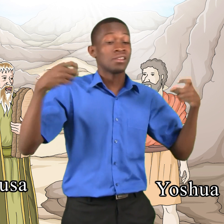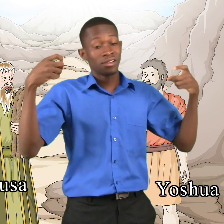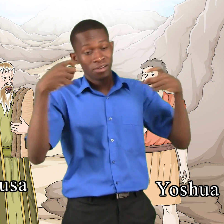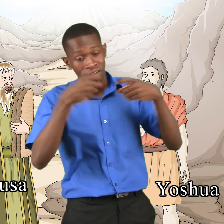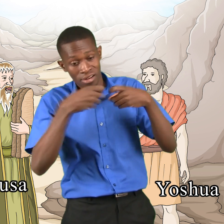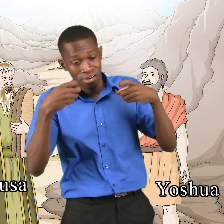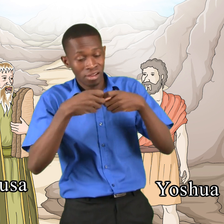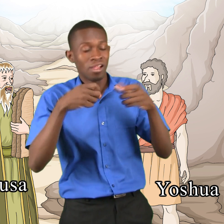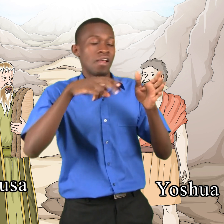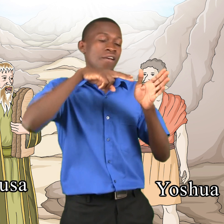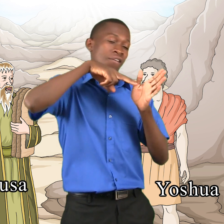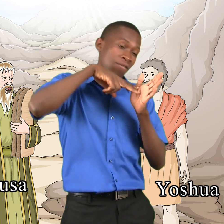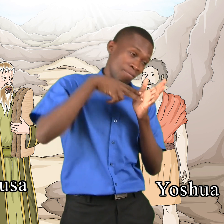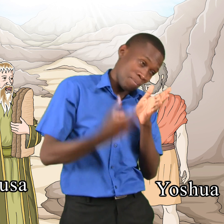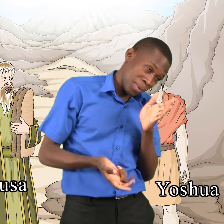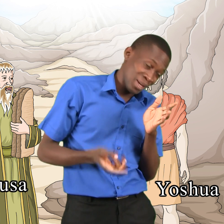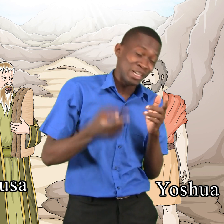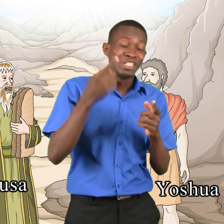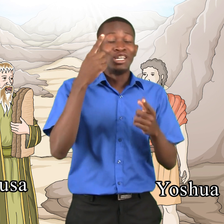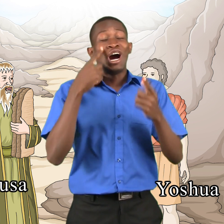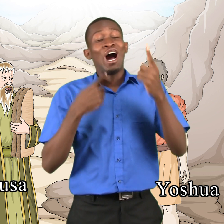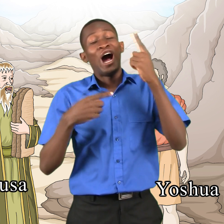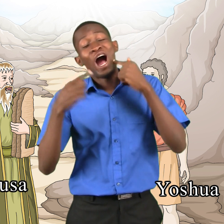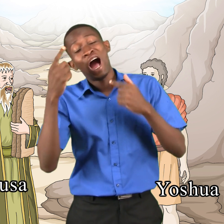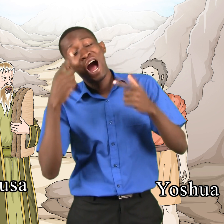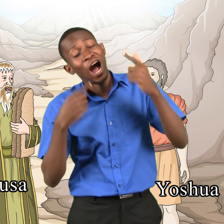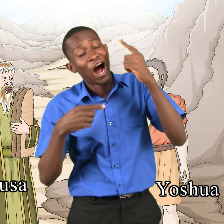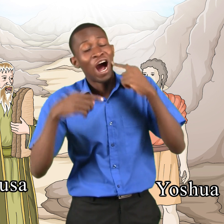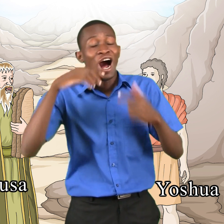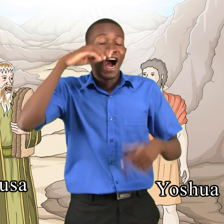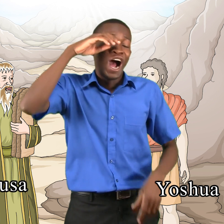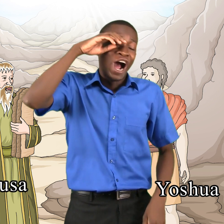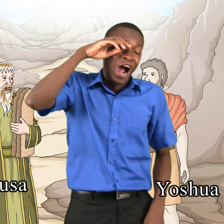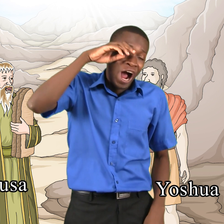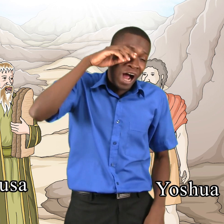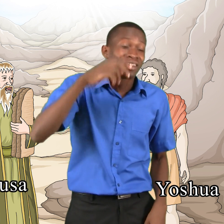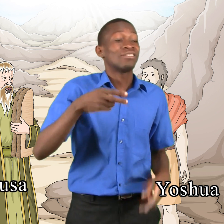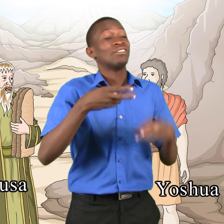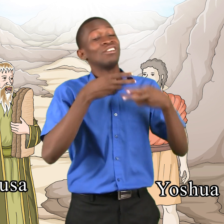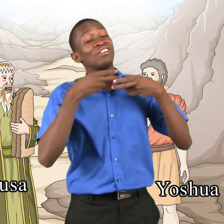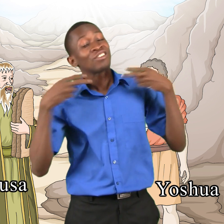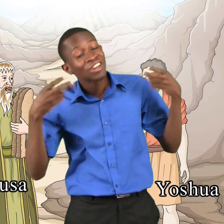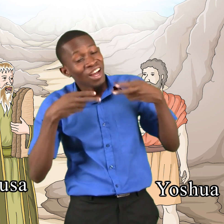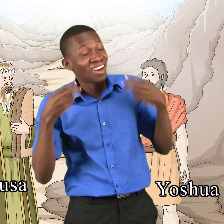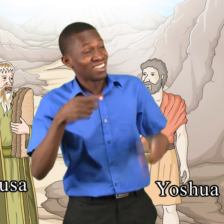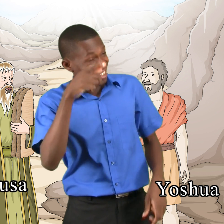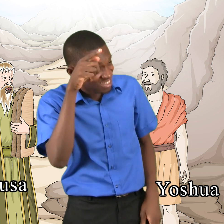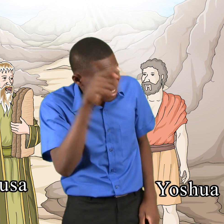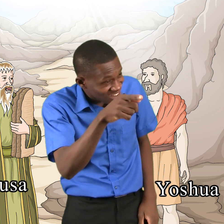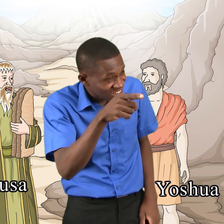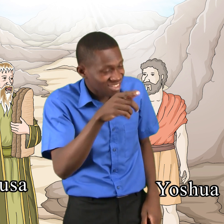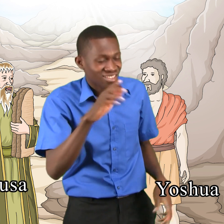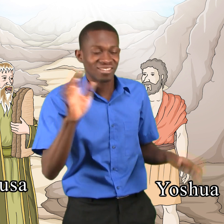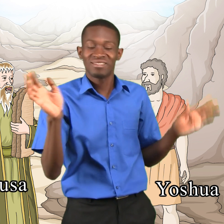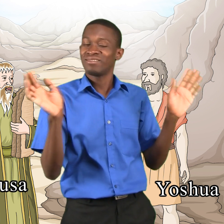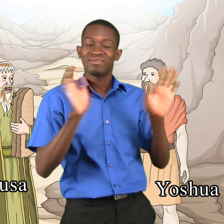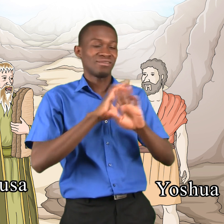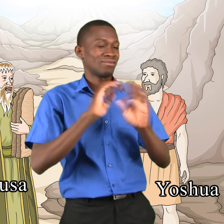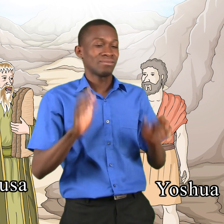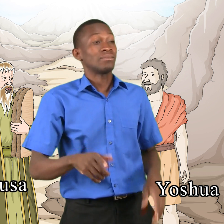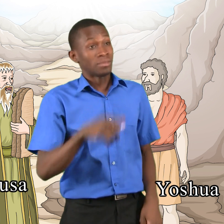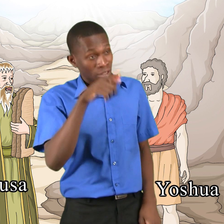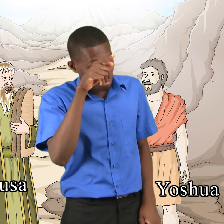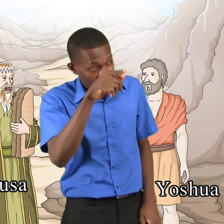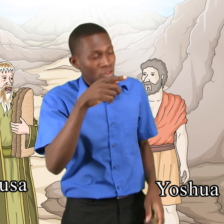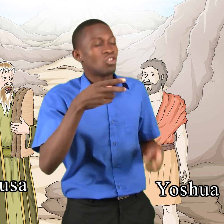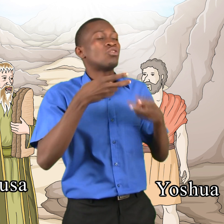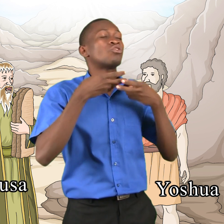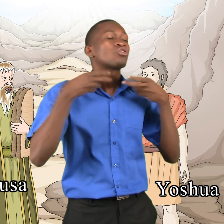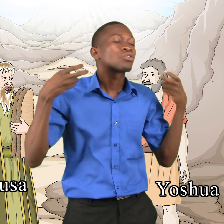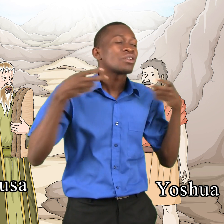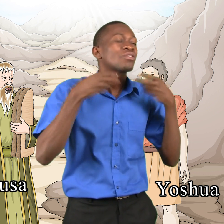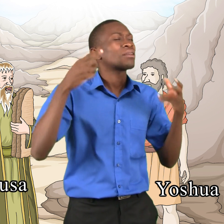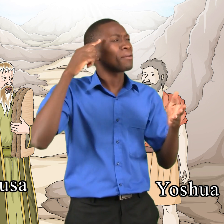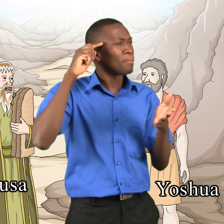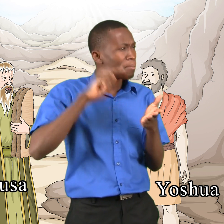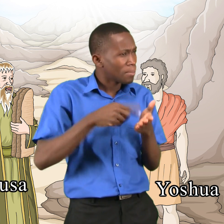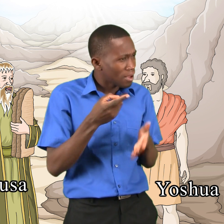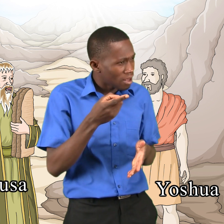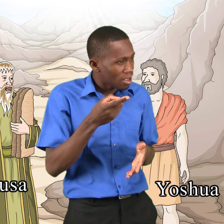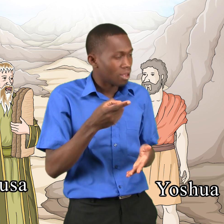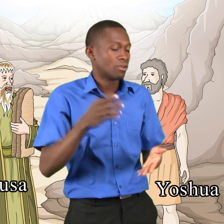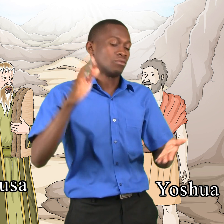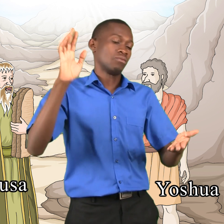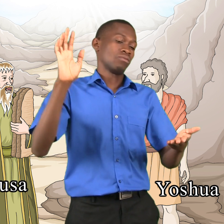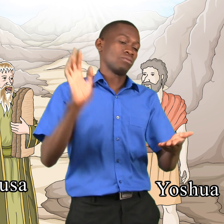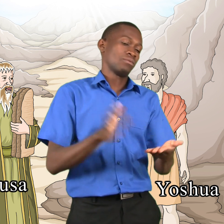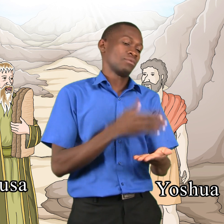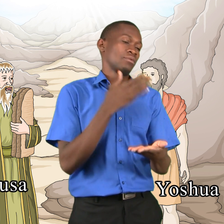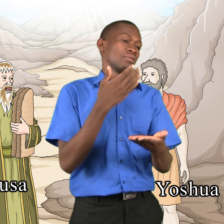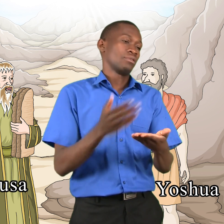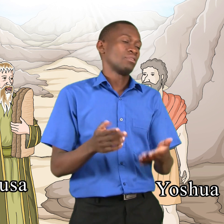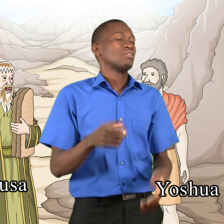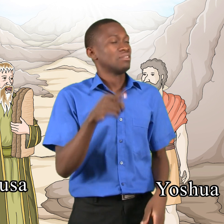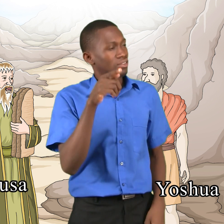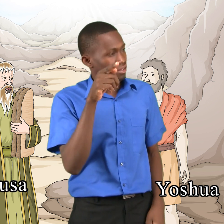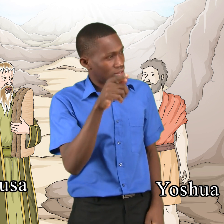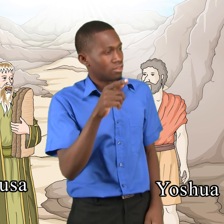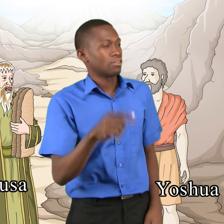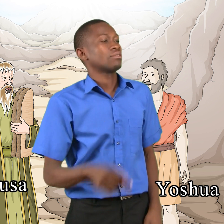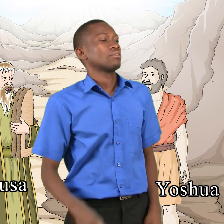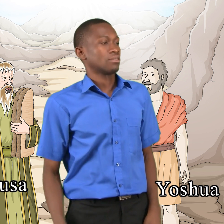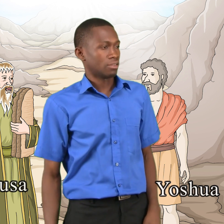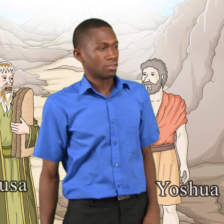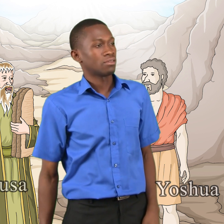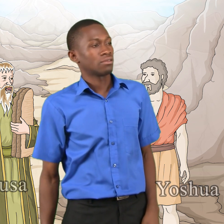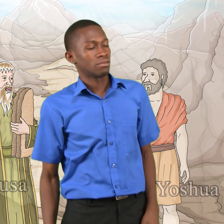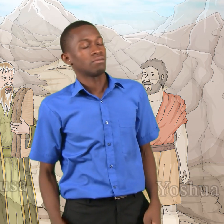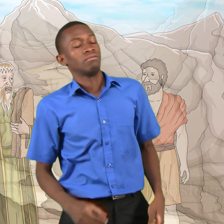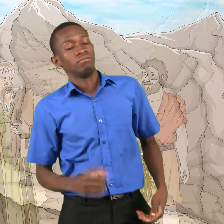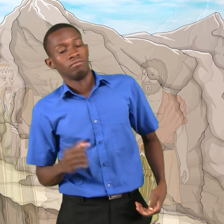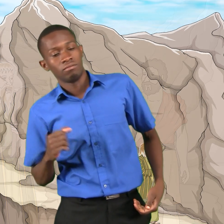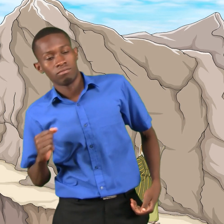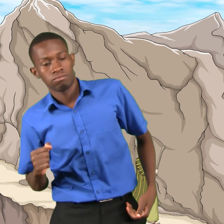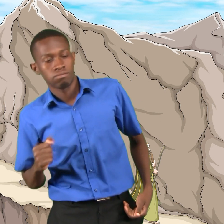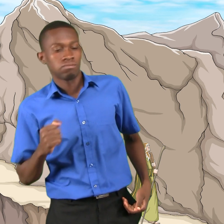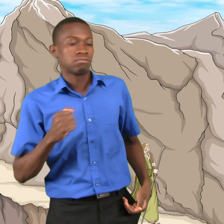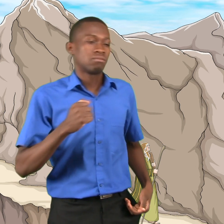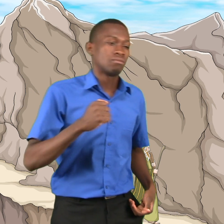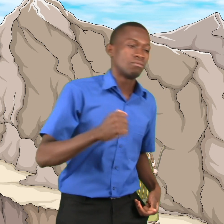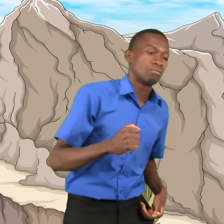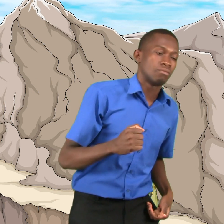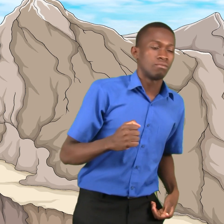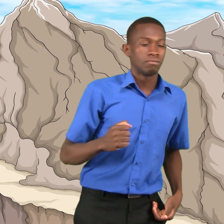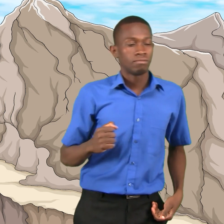I hear the sound of singing!”